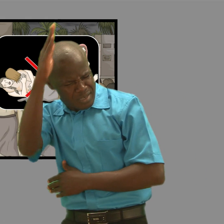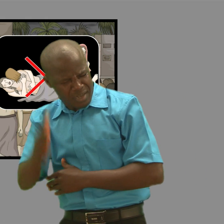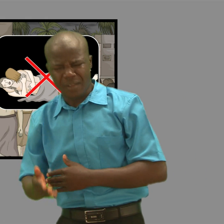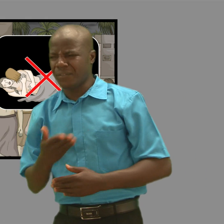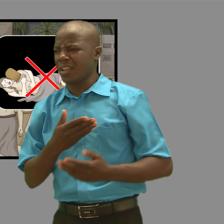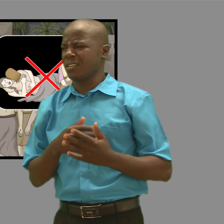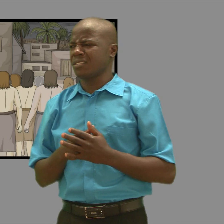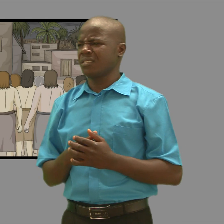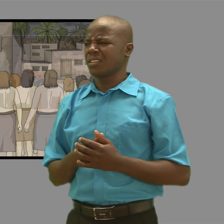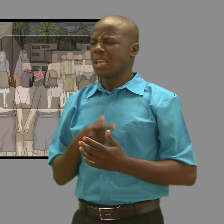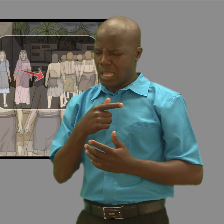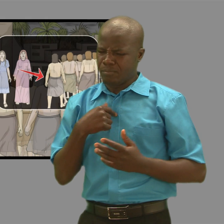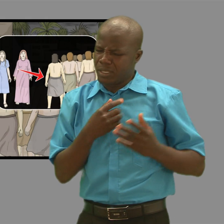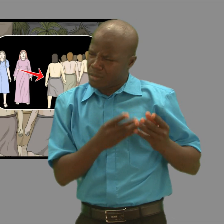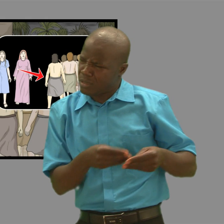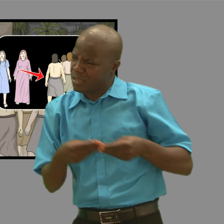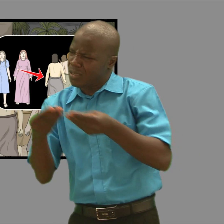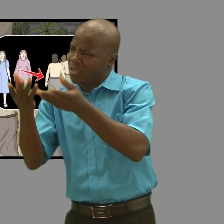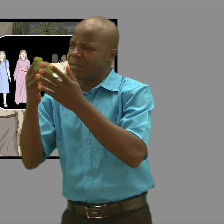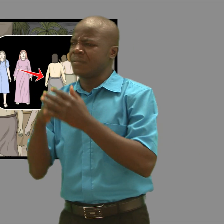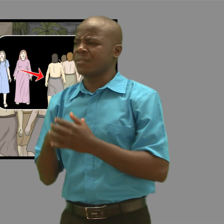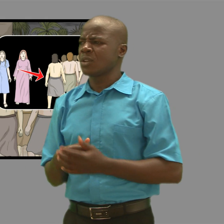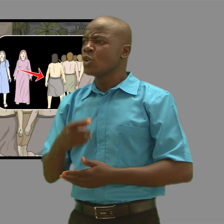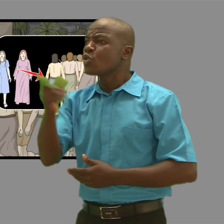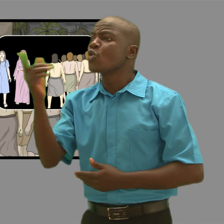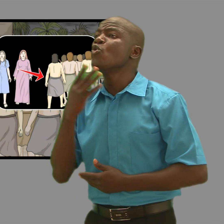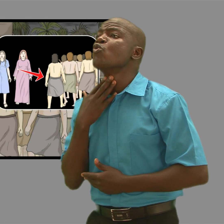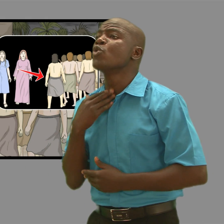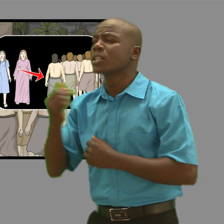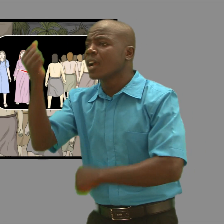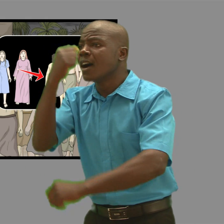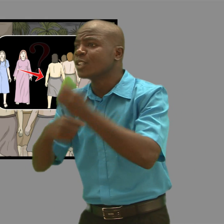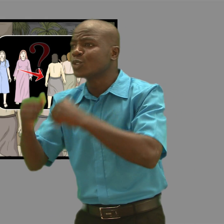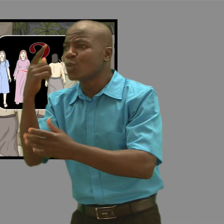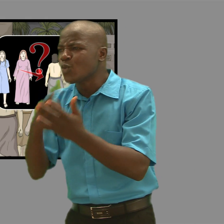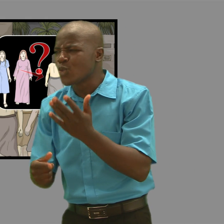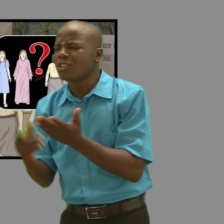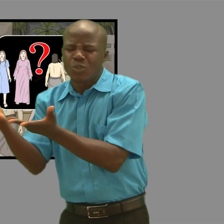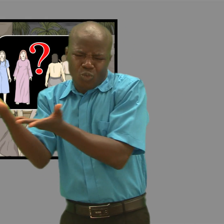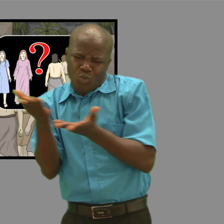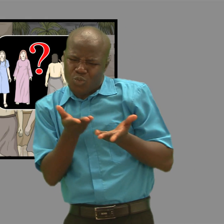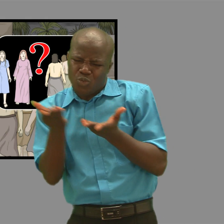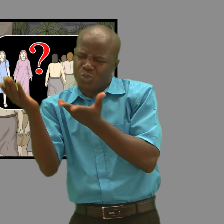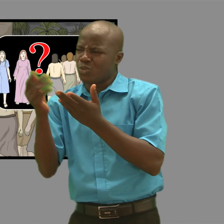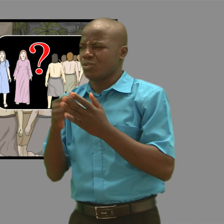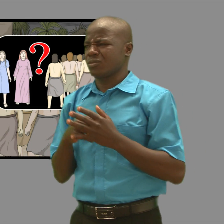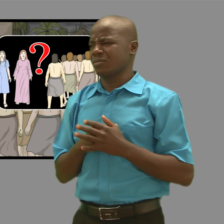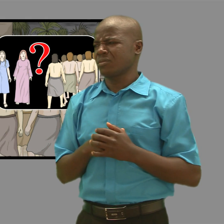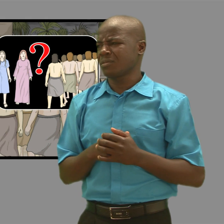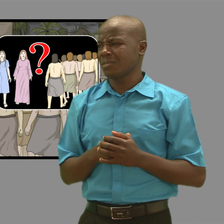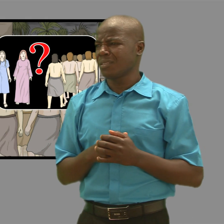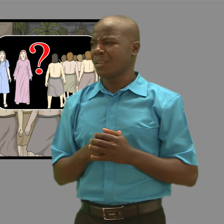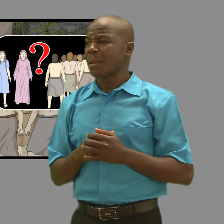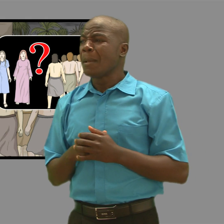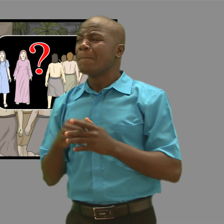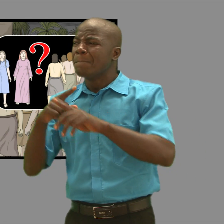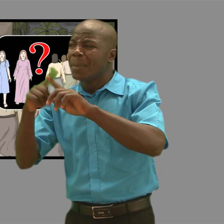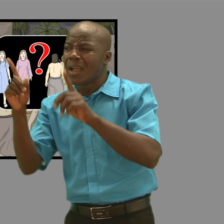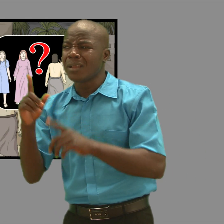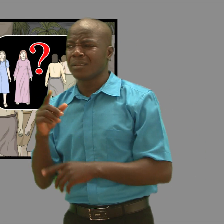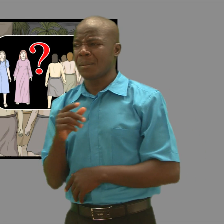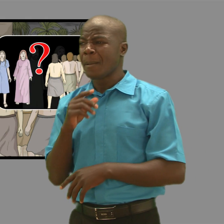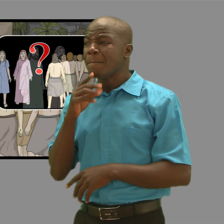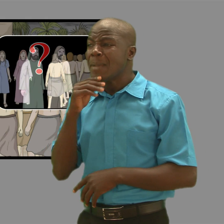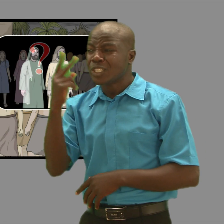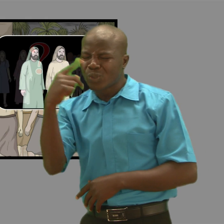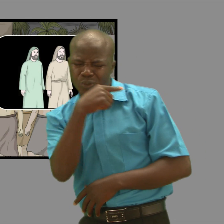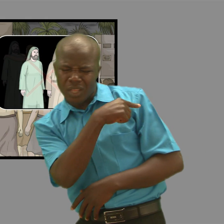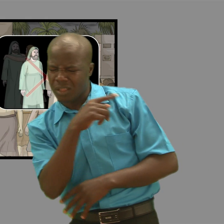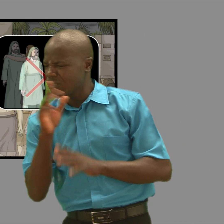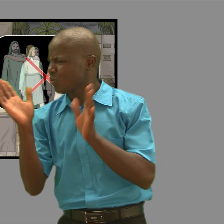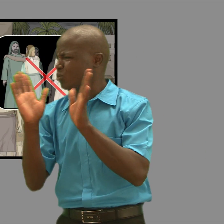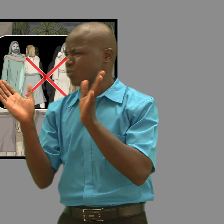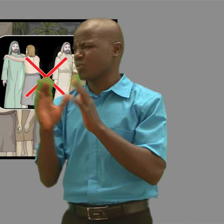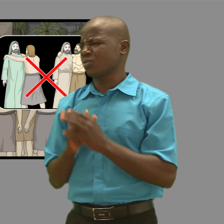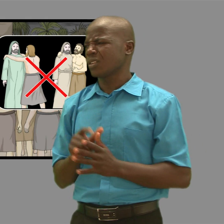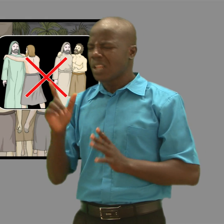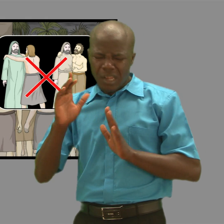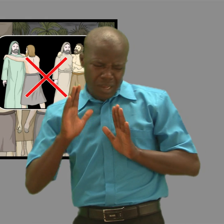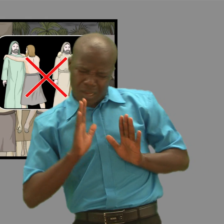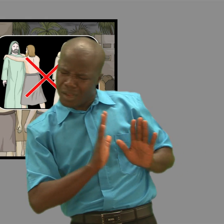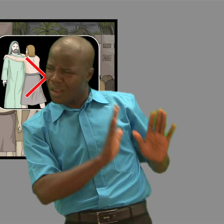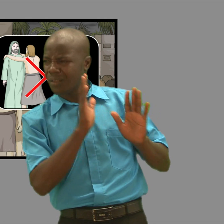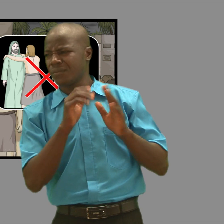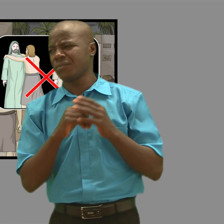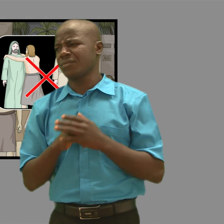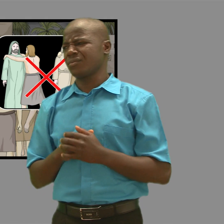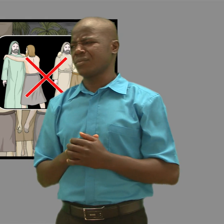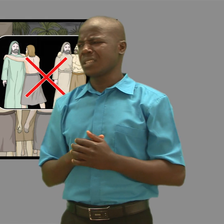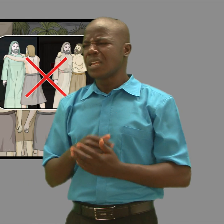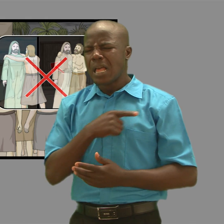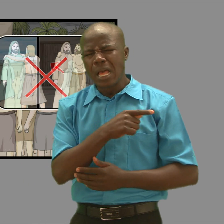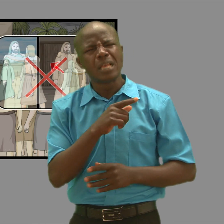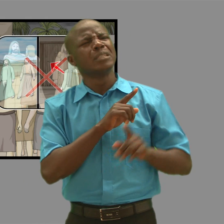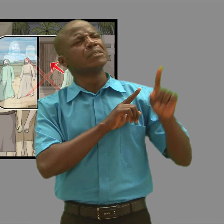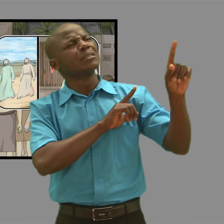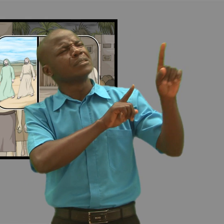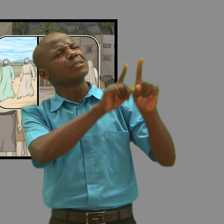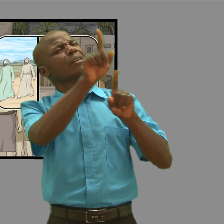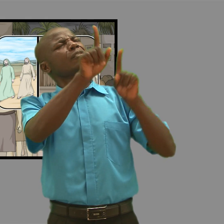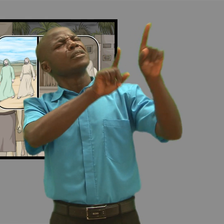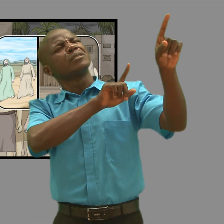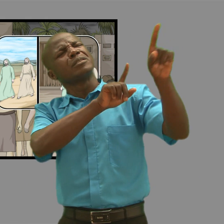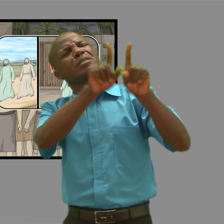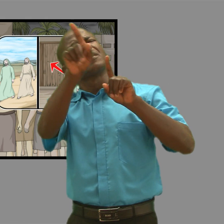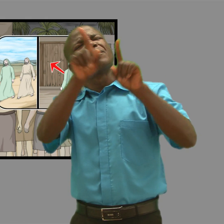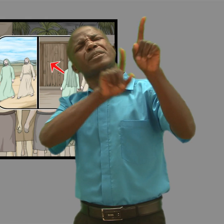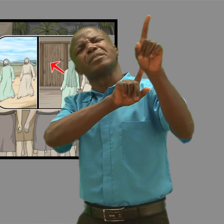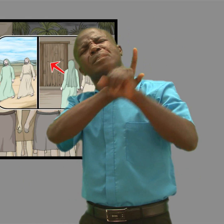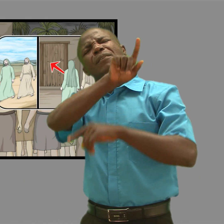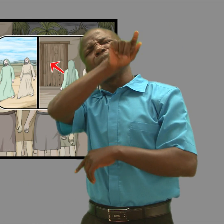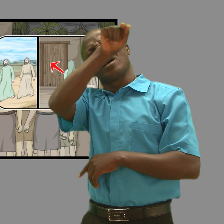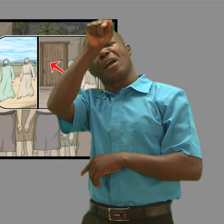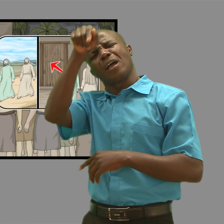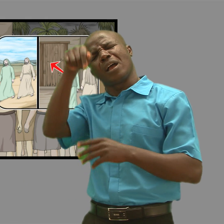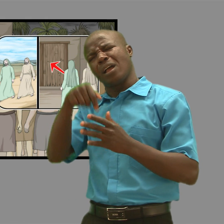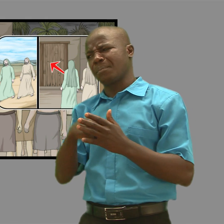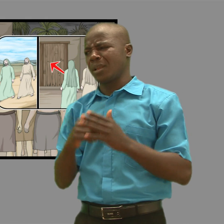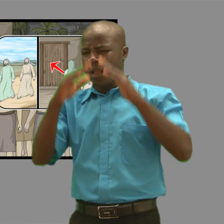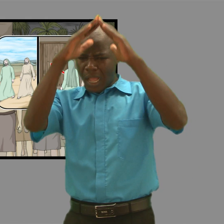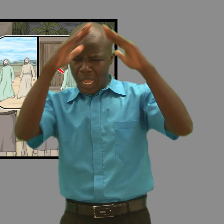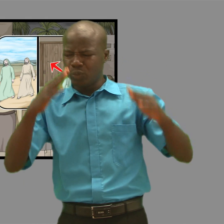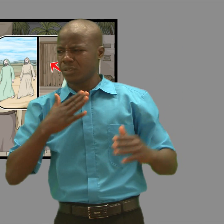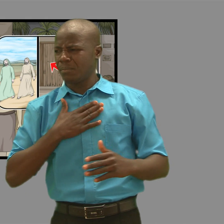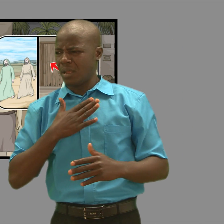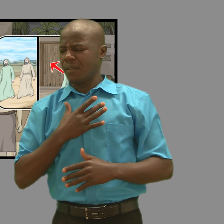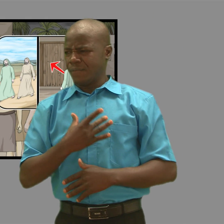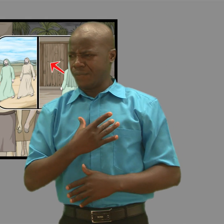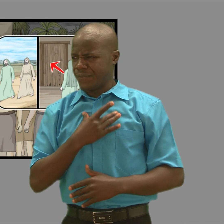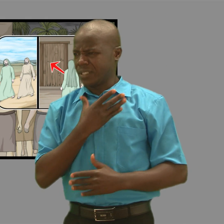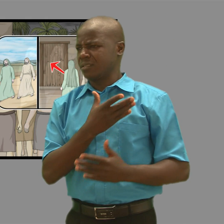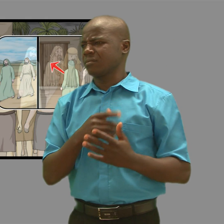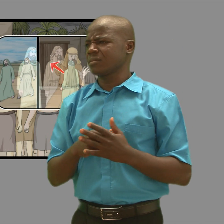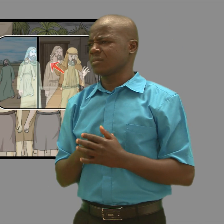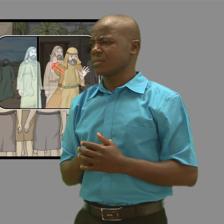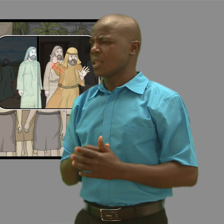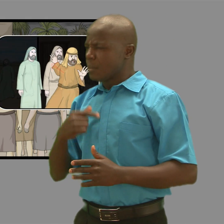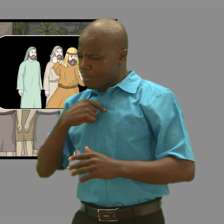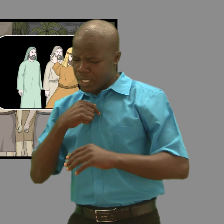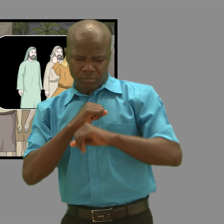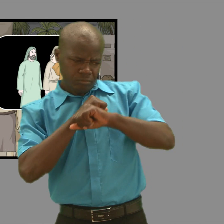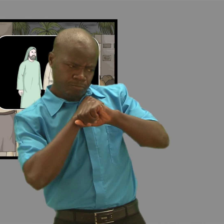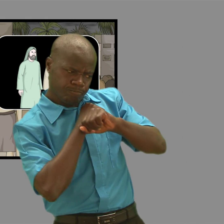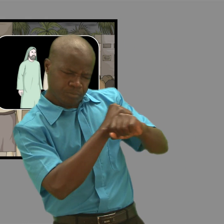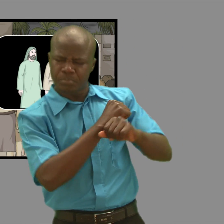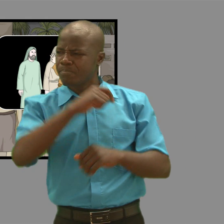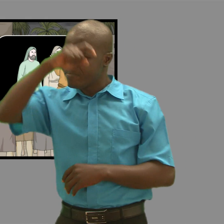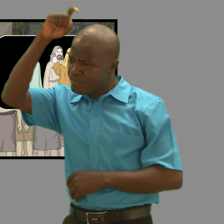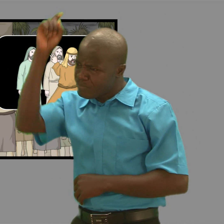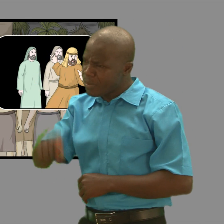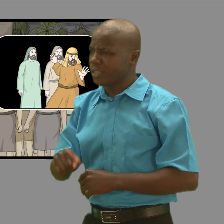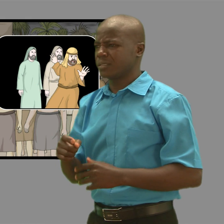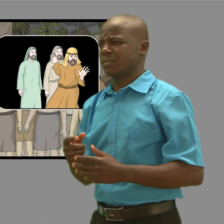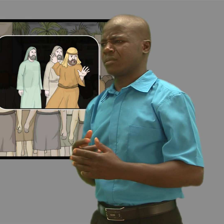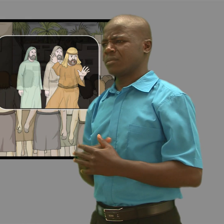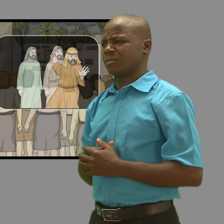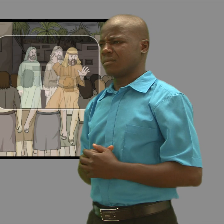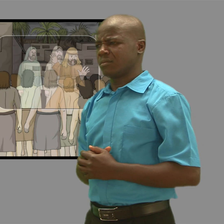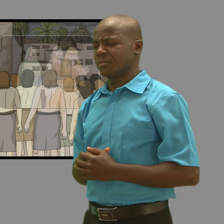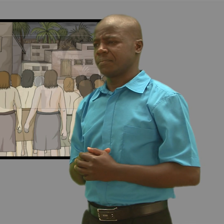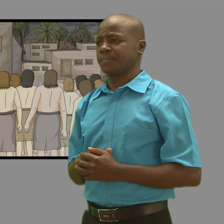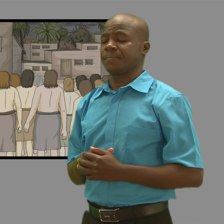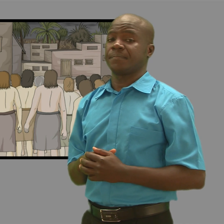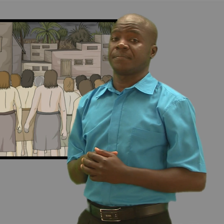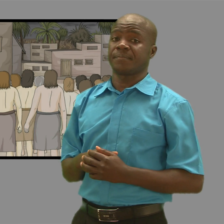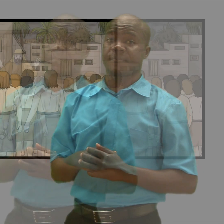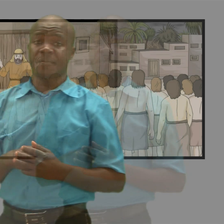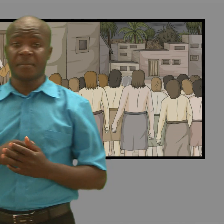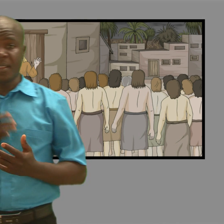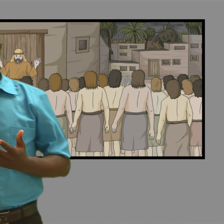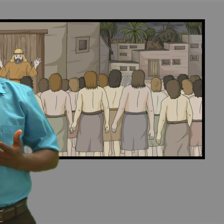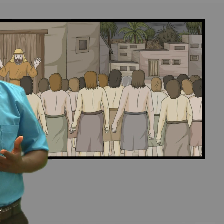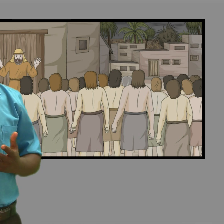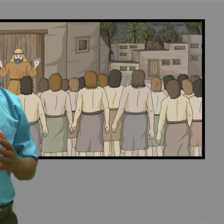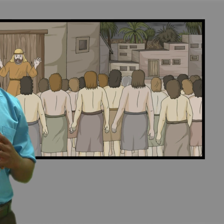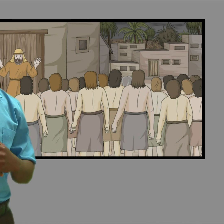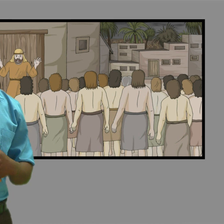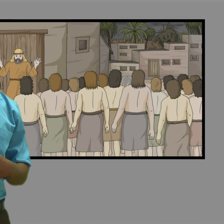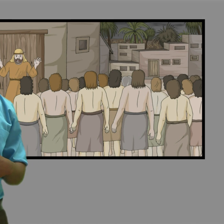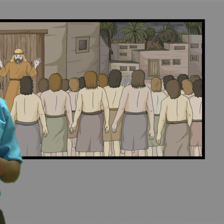Let me bring them to you, and you can do to them as you please. But do not do anything to these men, for they have come under the protection of my roof.”